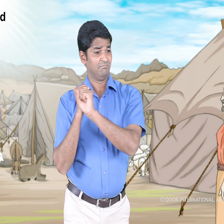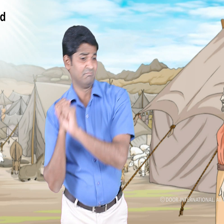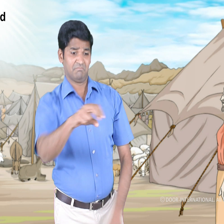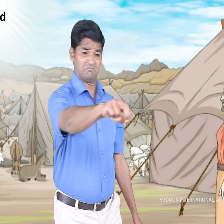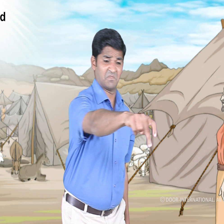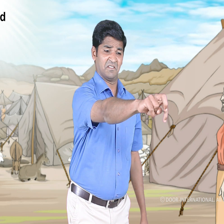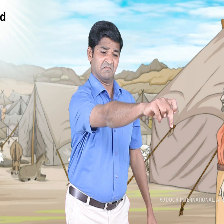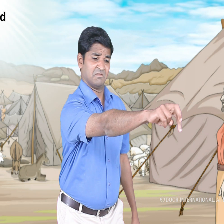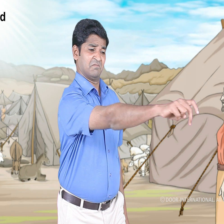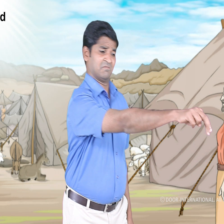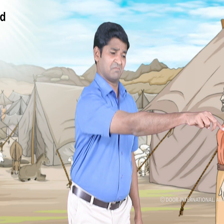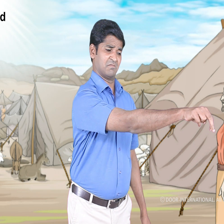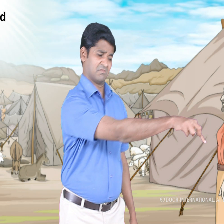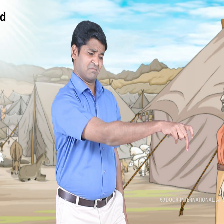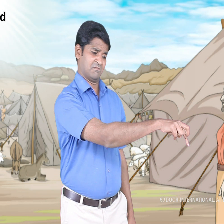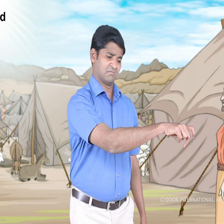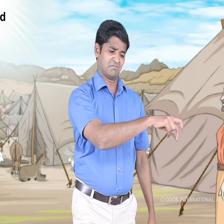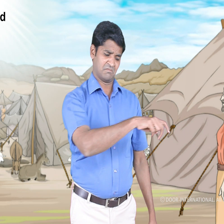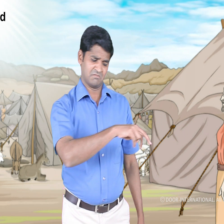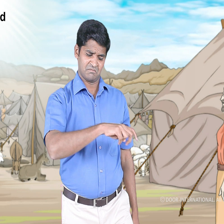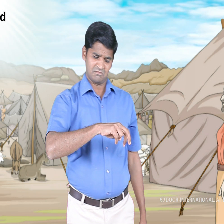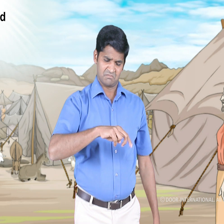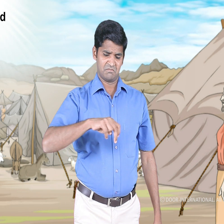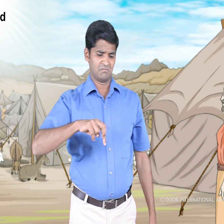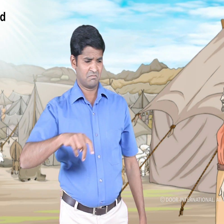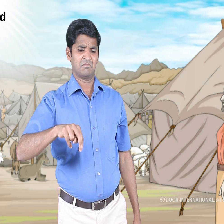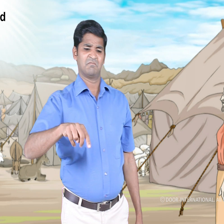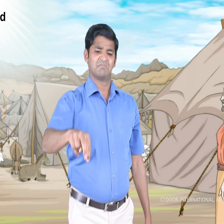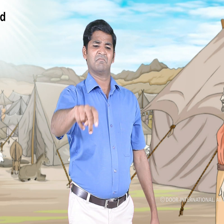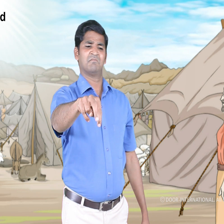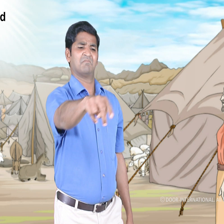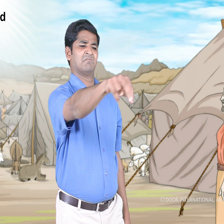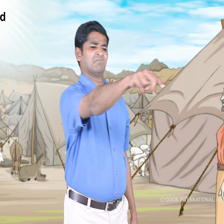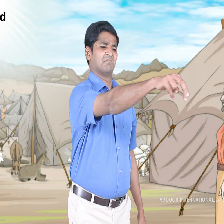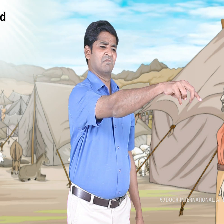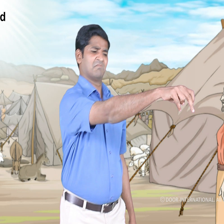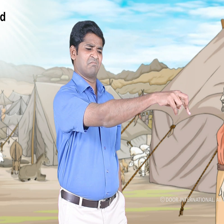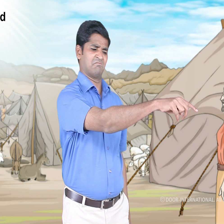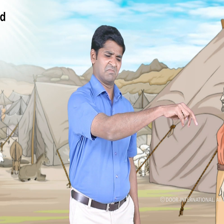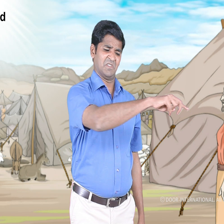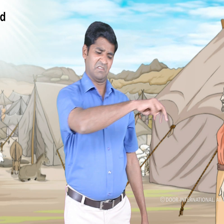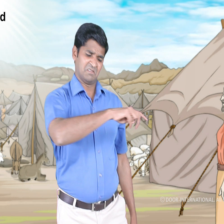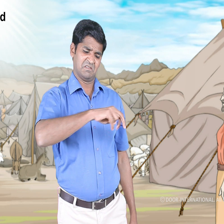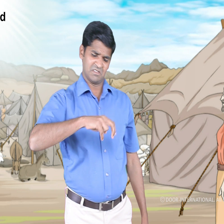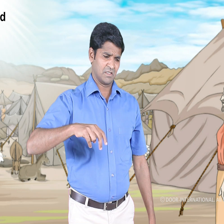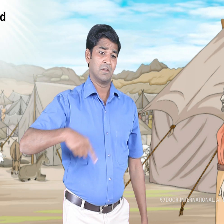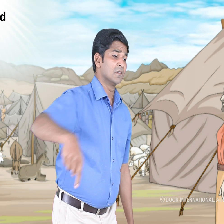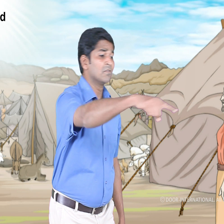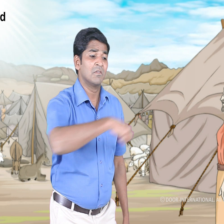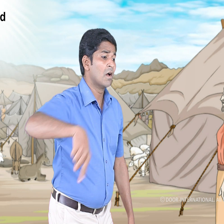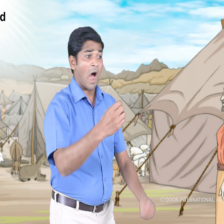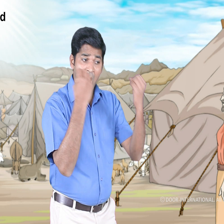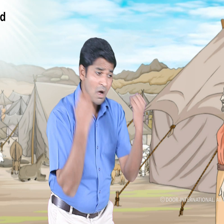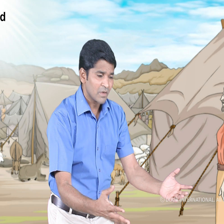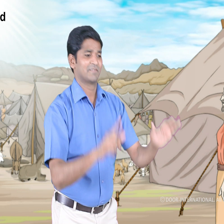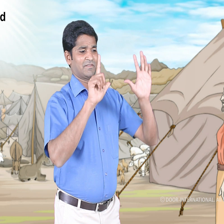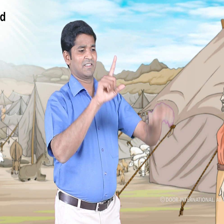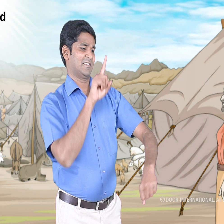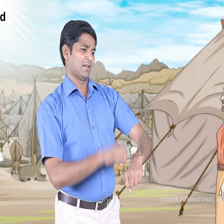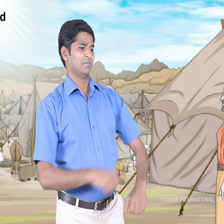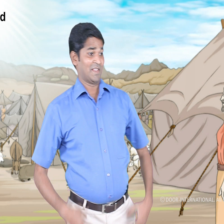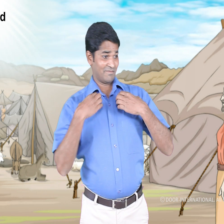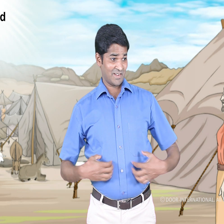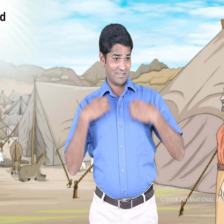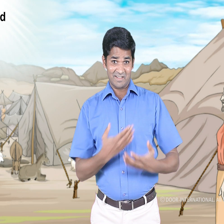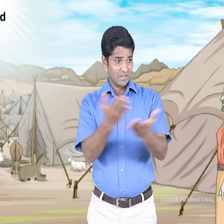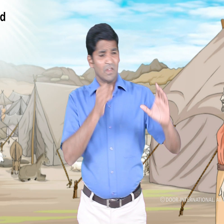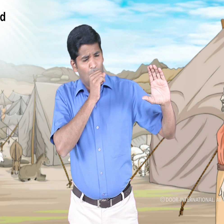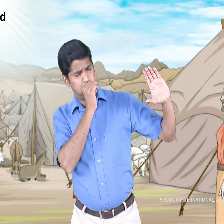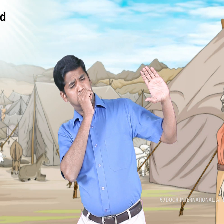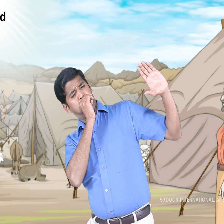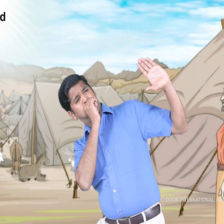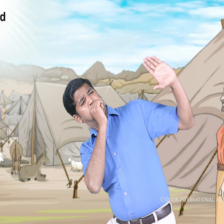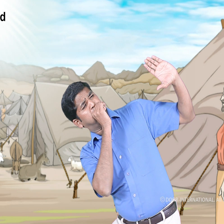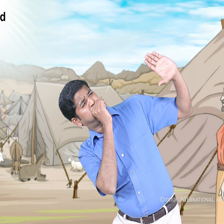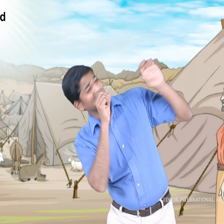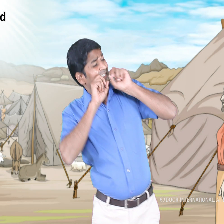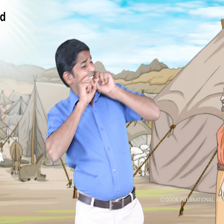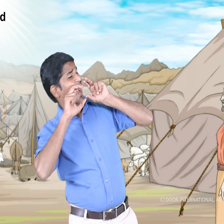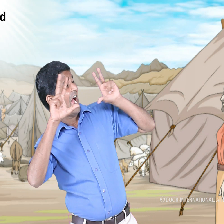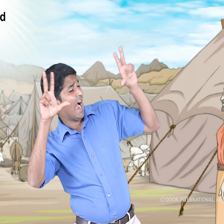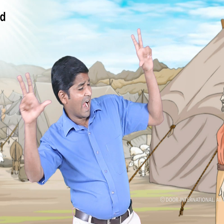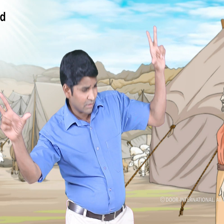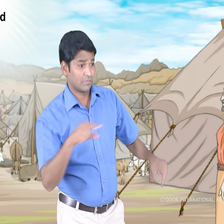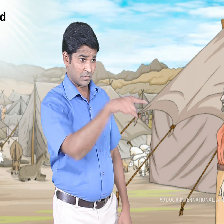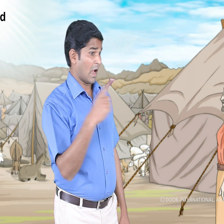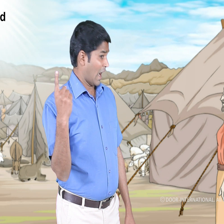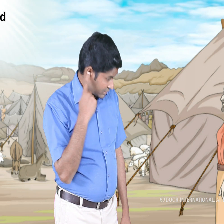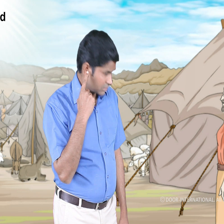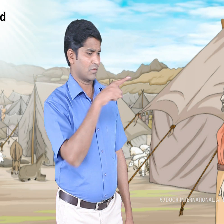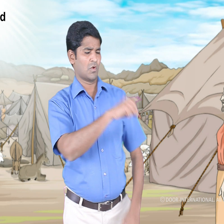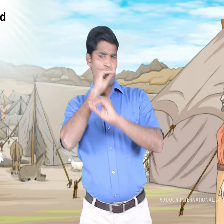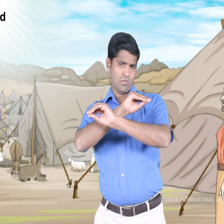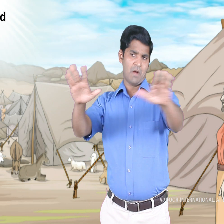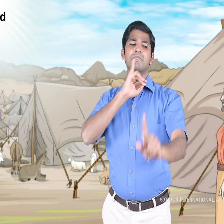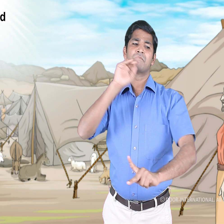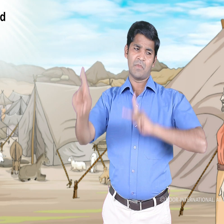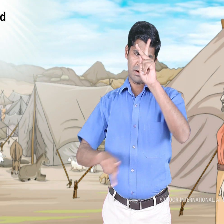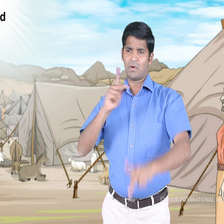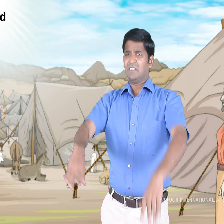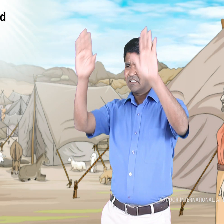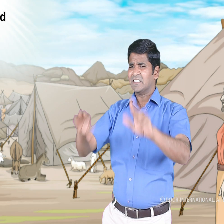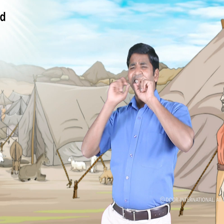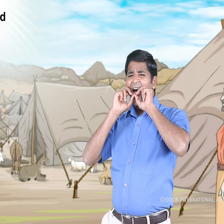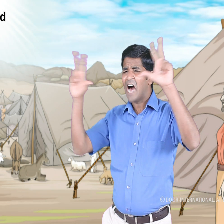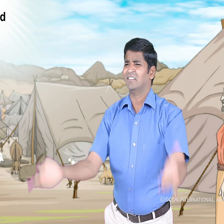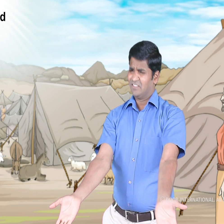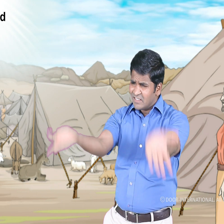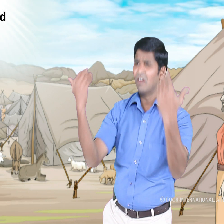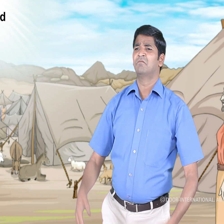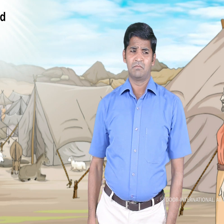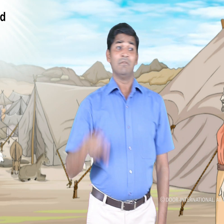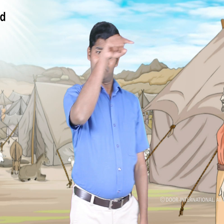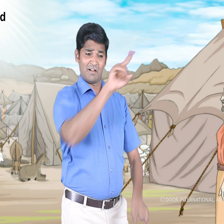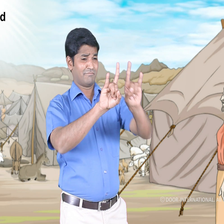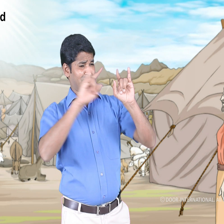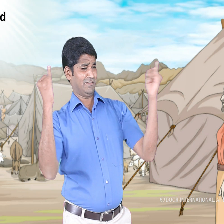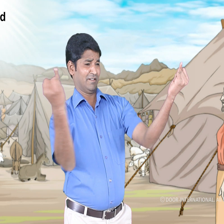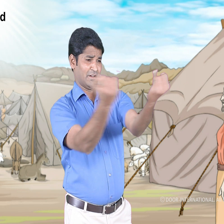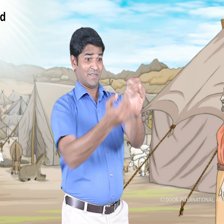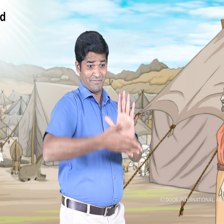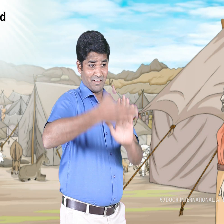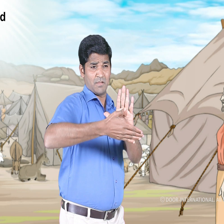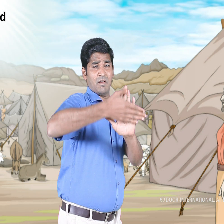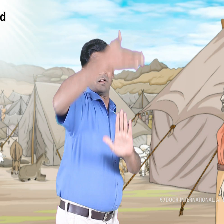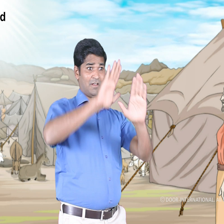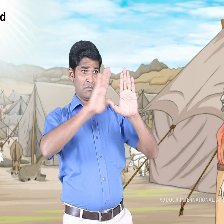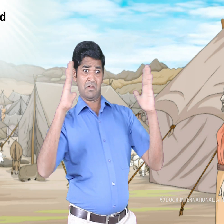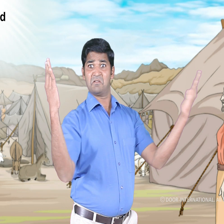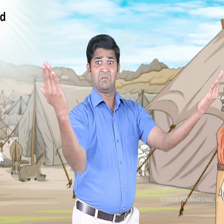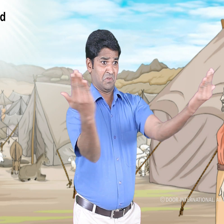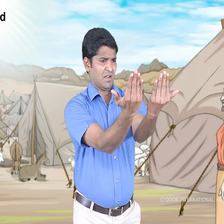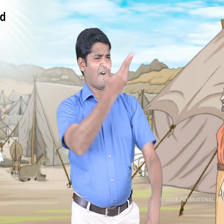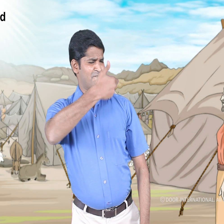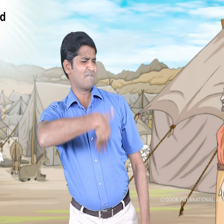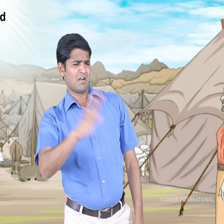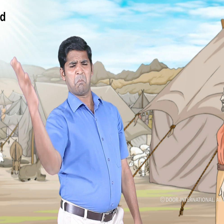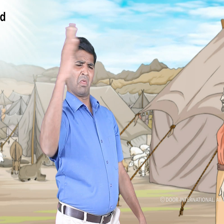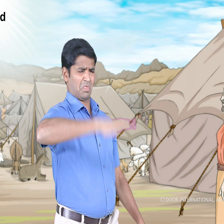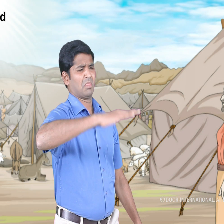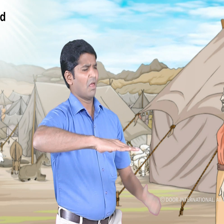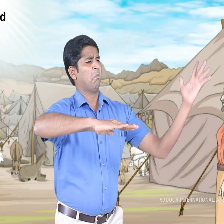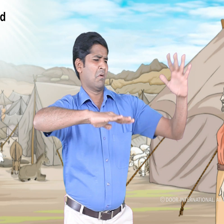And when there is a long blast of the ram’s horn and you hear its sound, have all the people give a mighty shout.